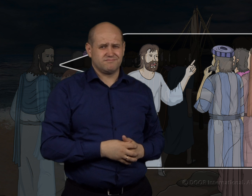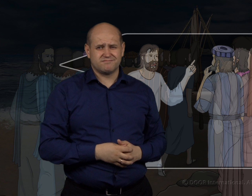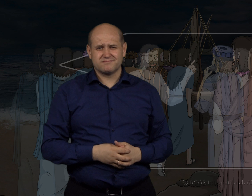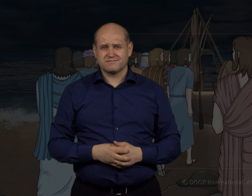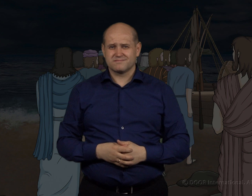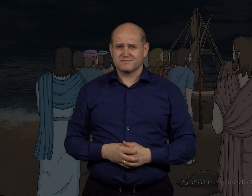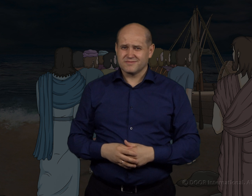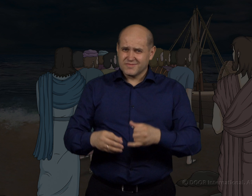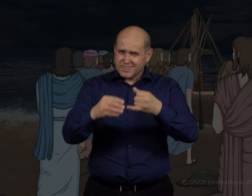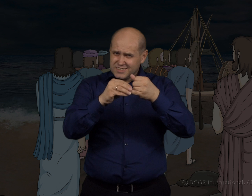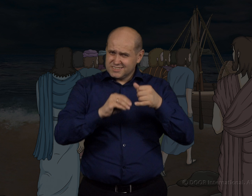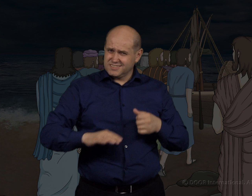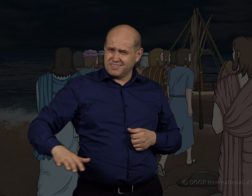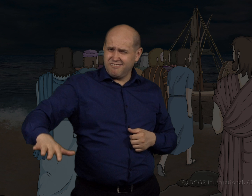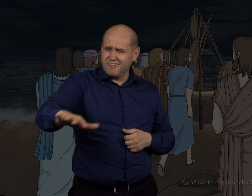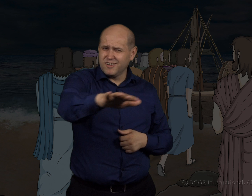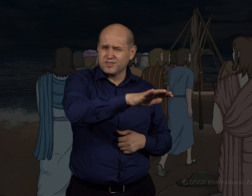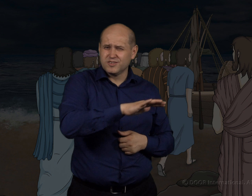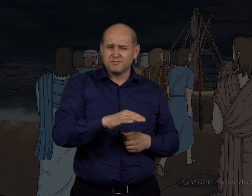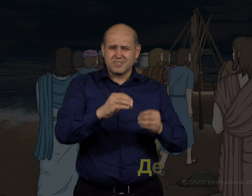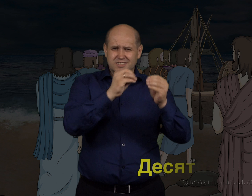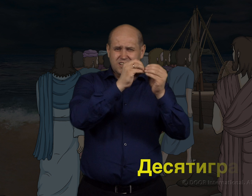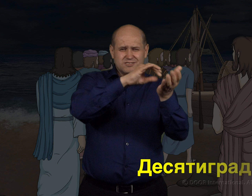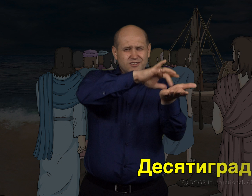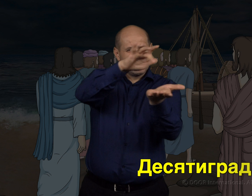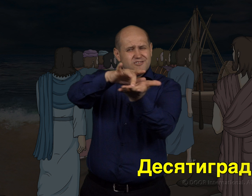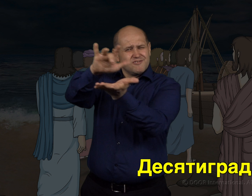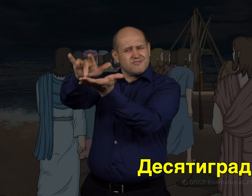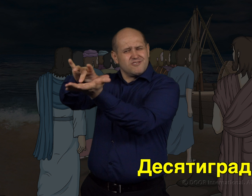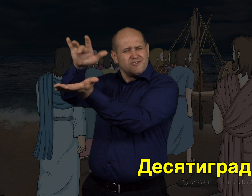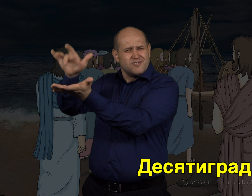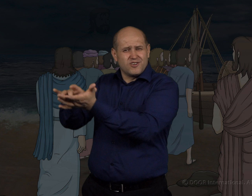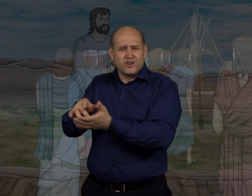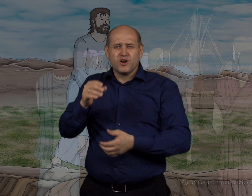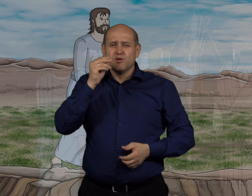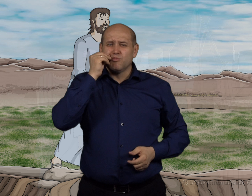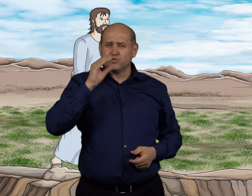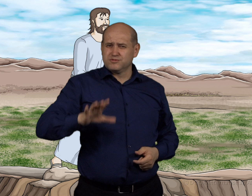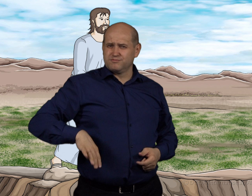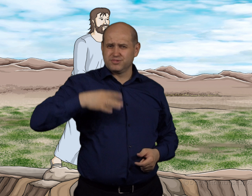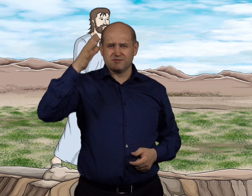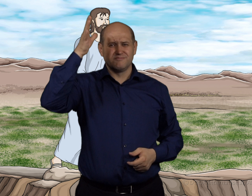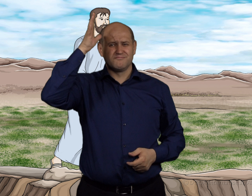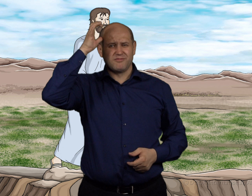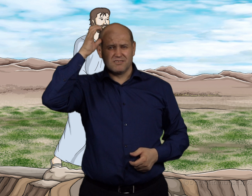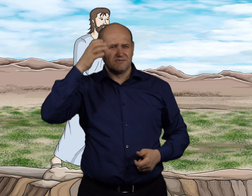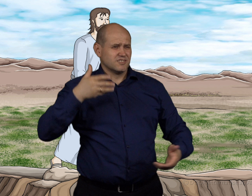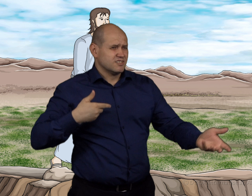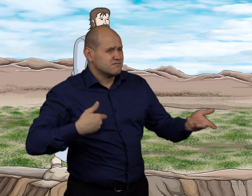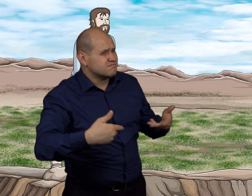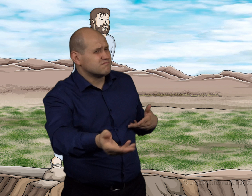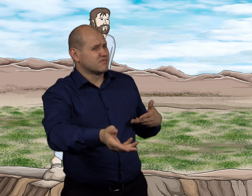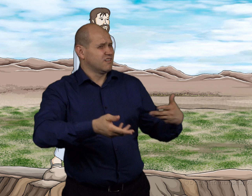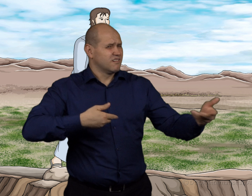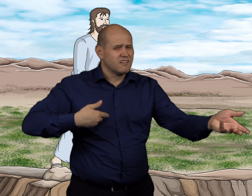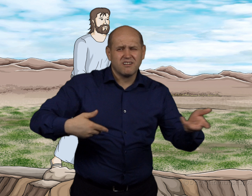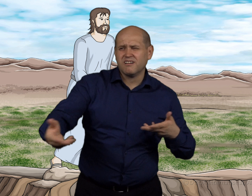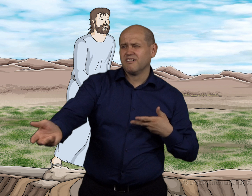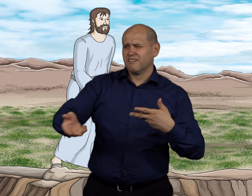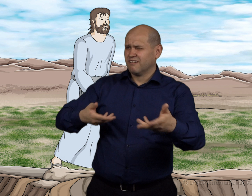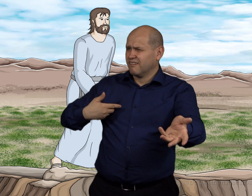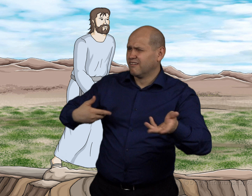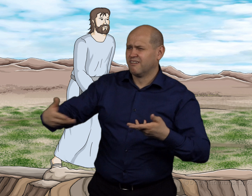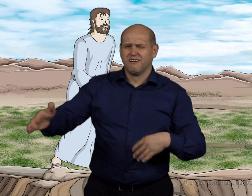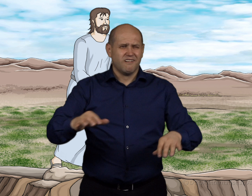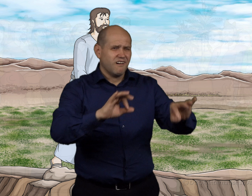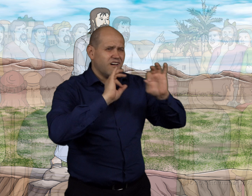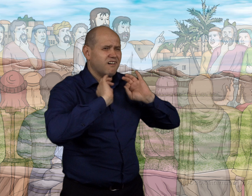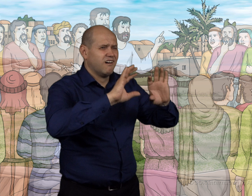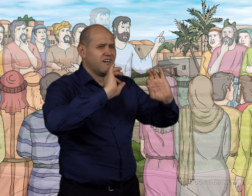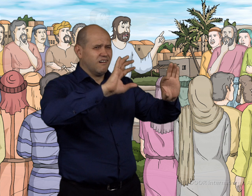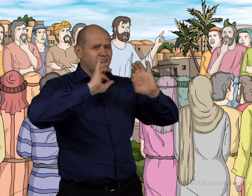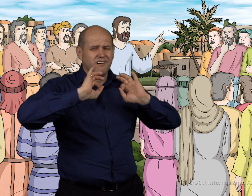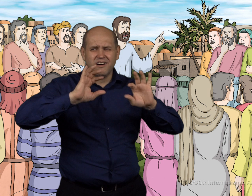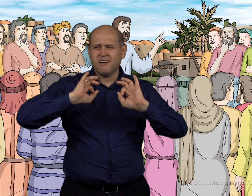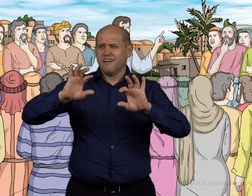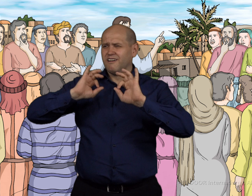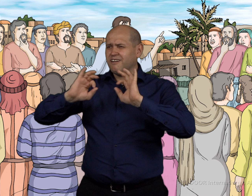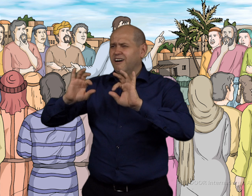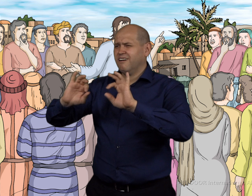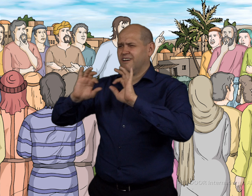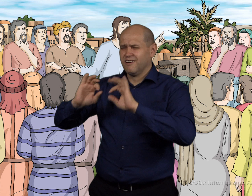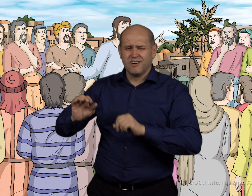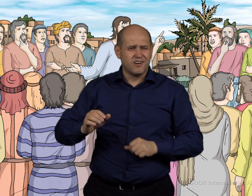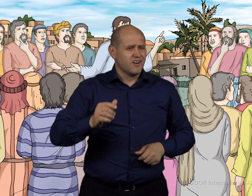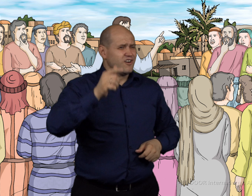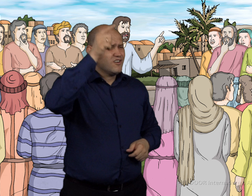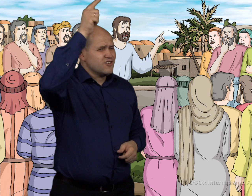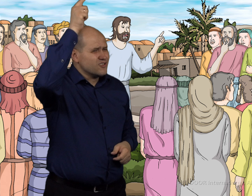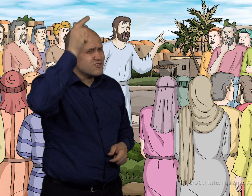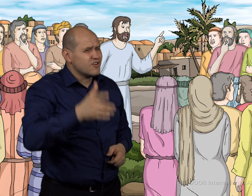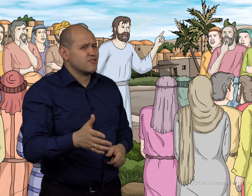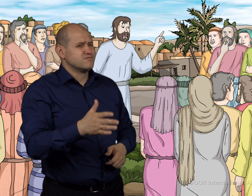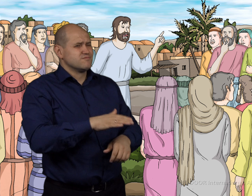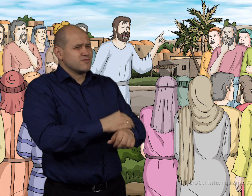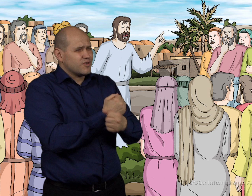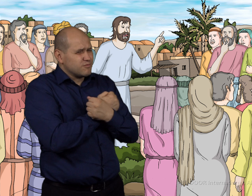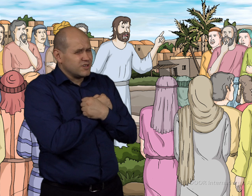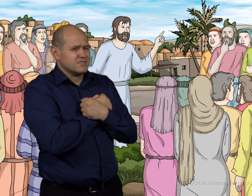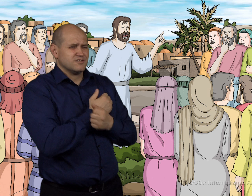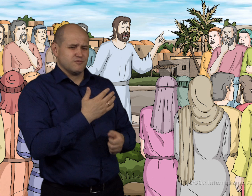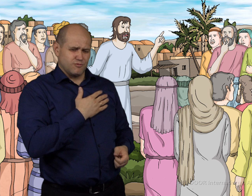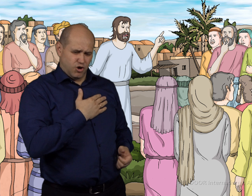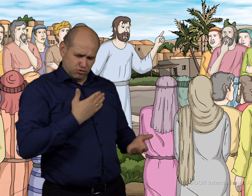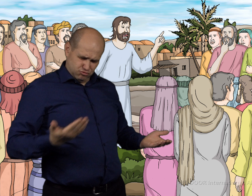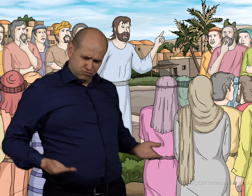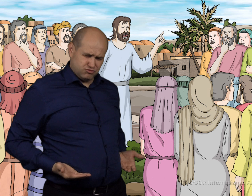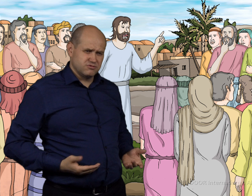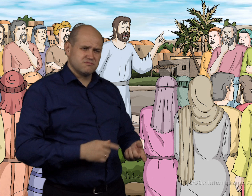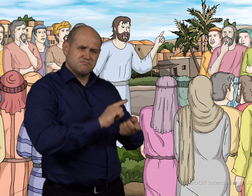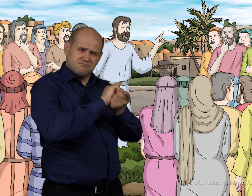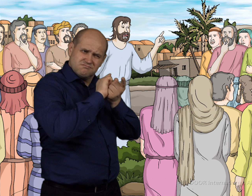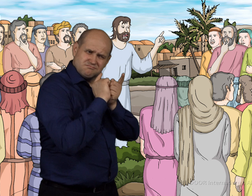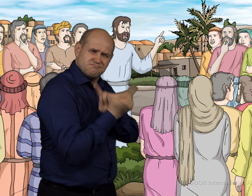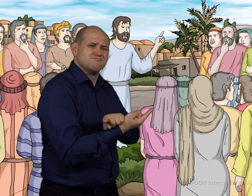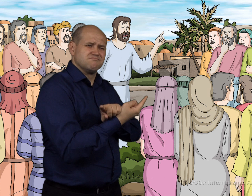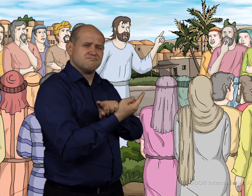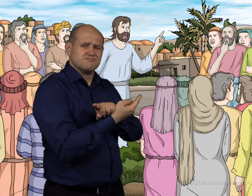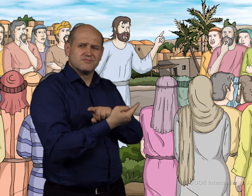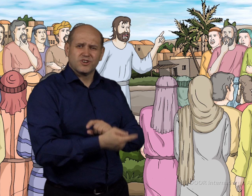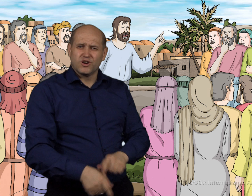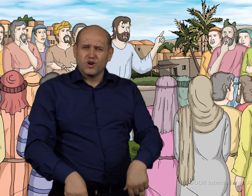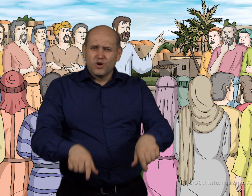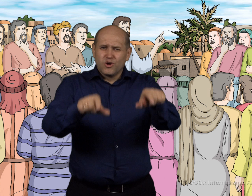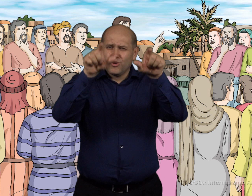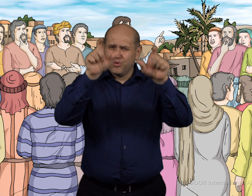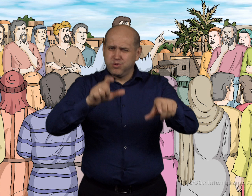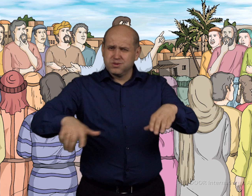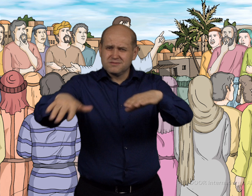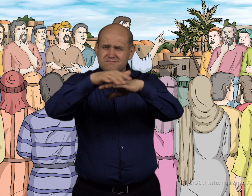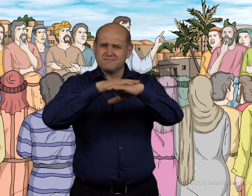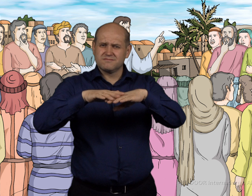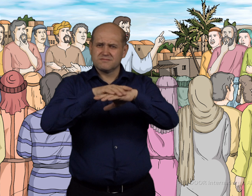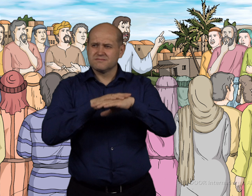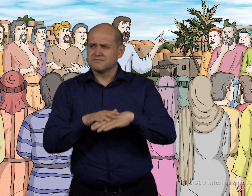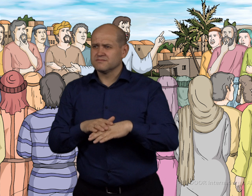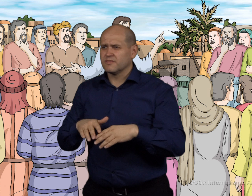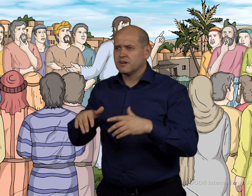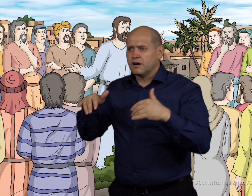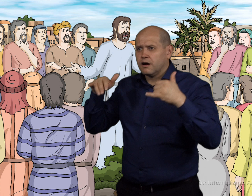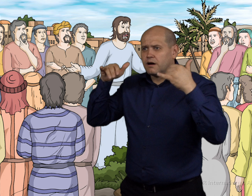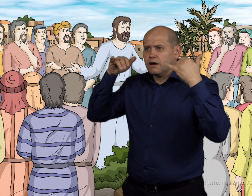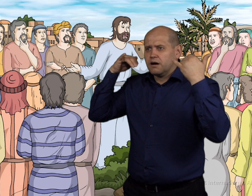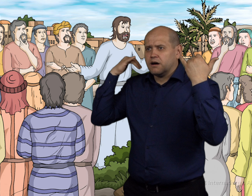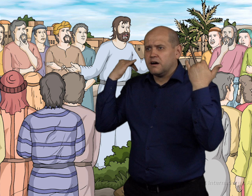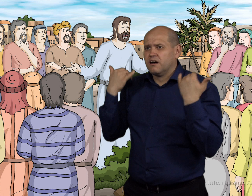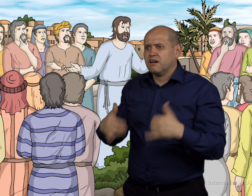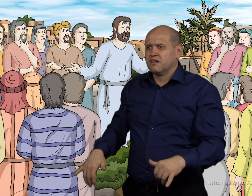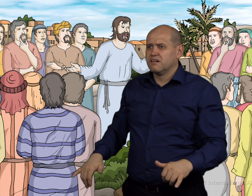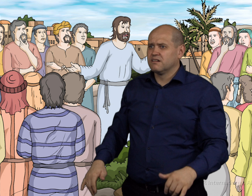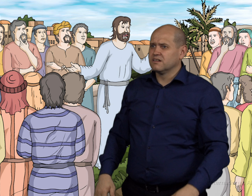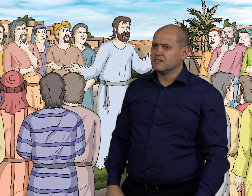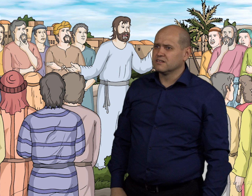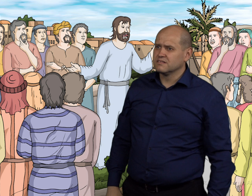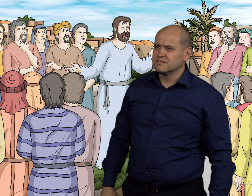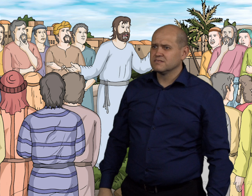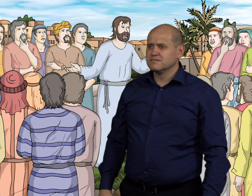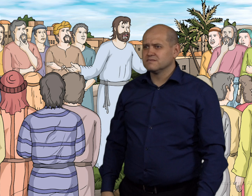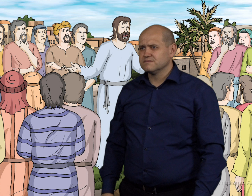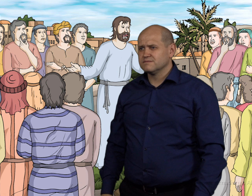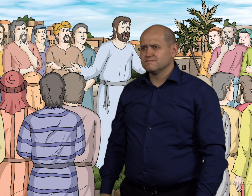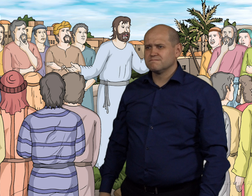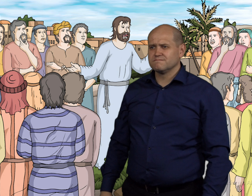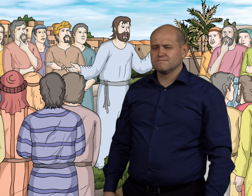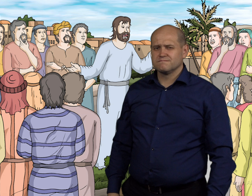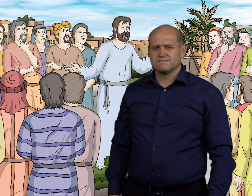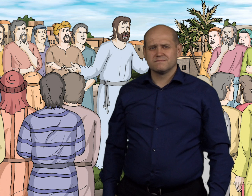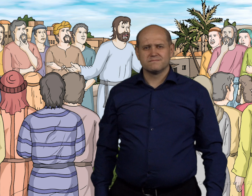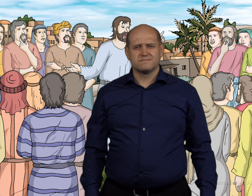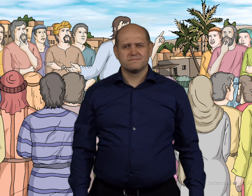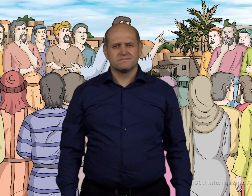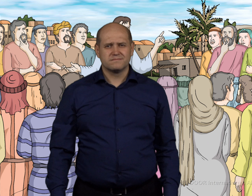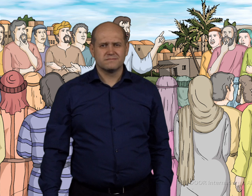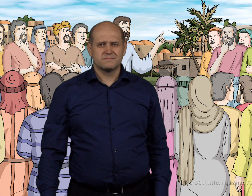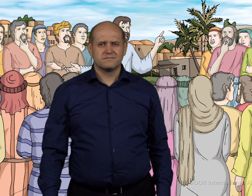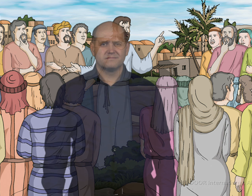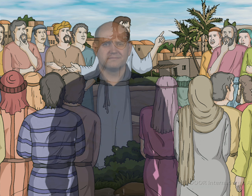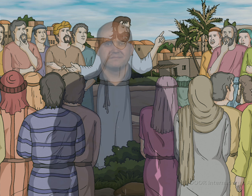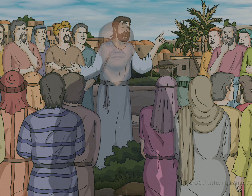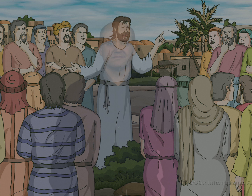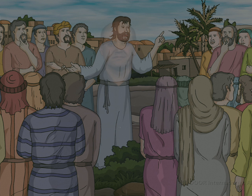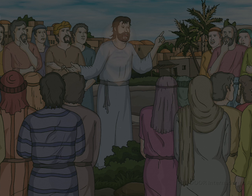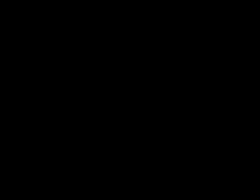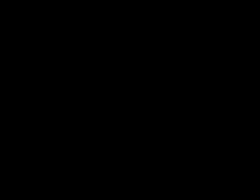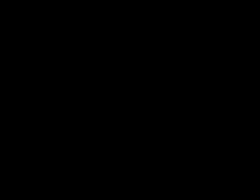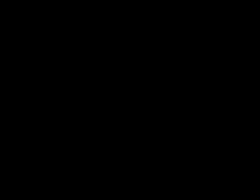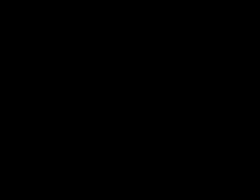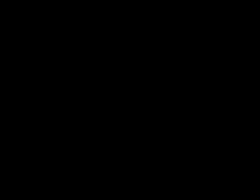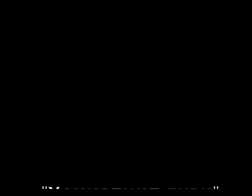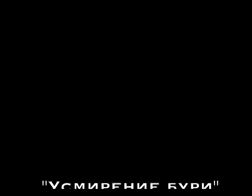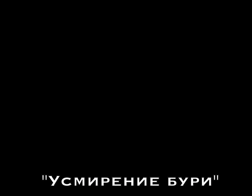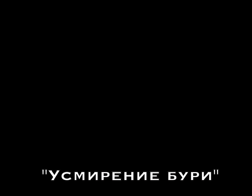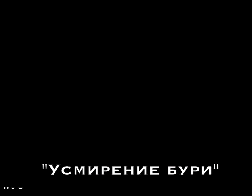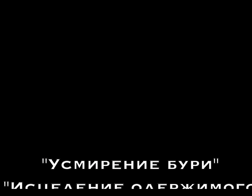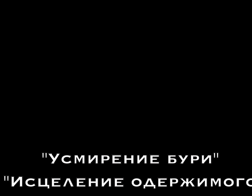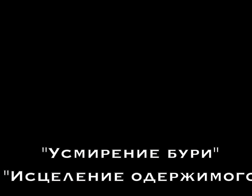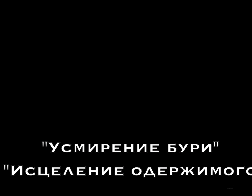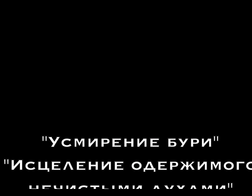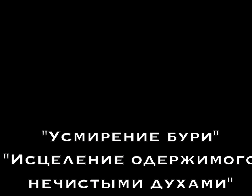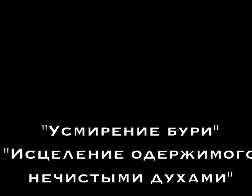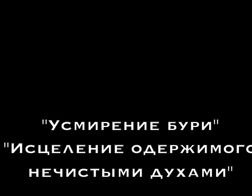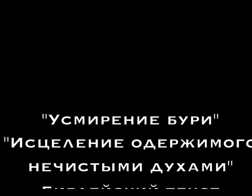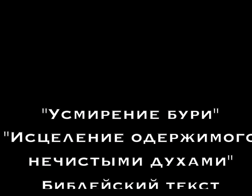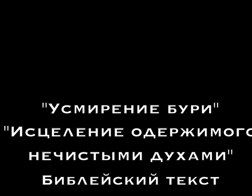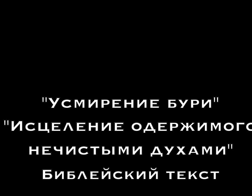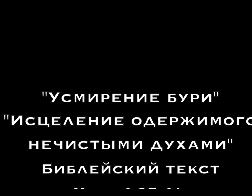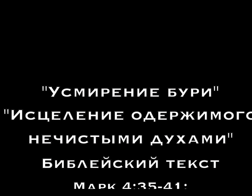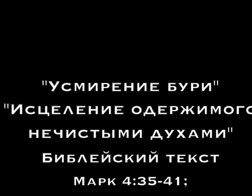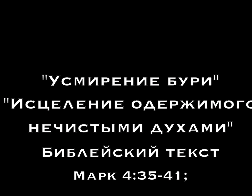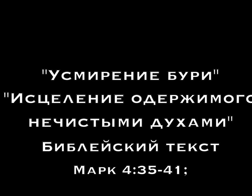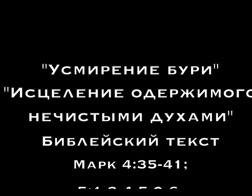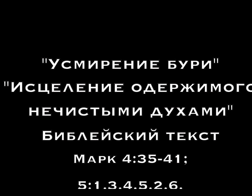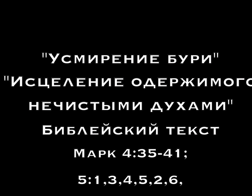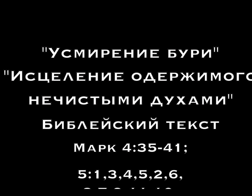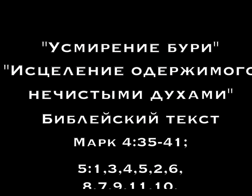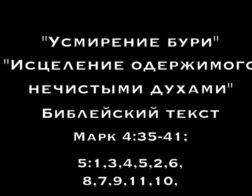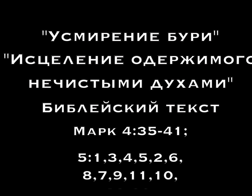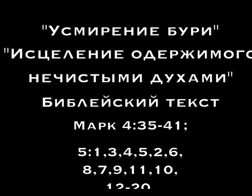So the man went away and began to proclaim throughout the Decapolis how much Jesus had done for him. And everyone was amazed.